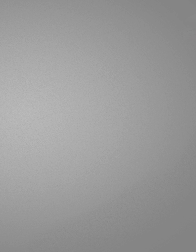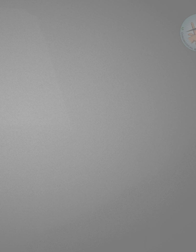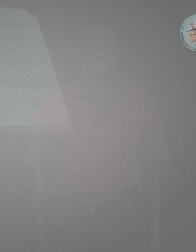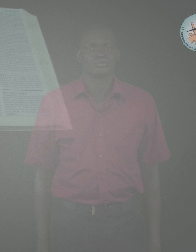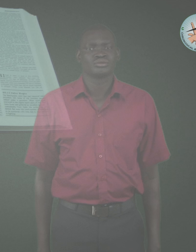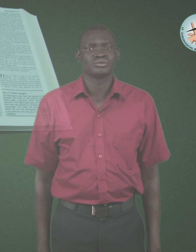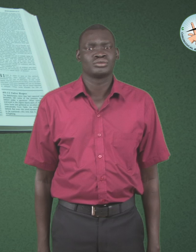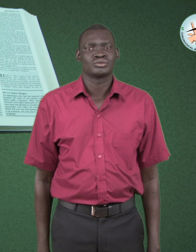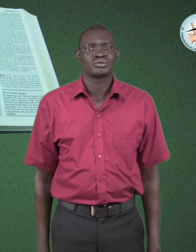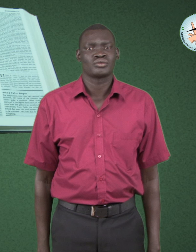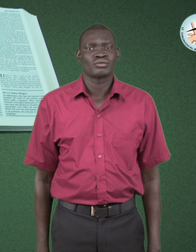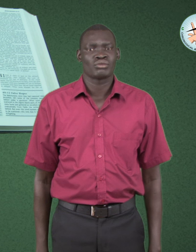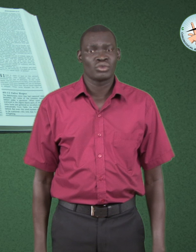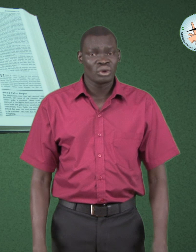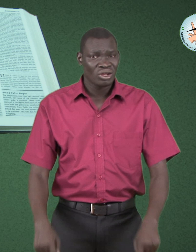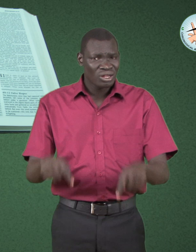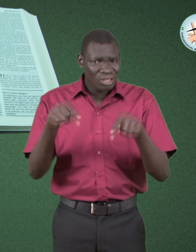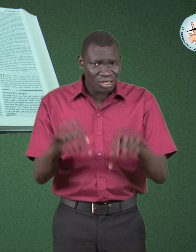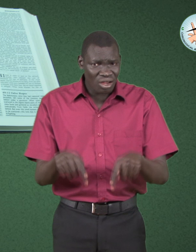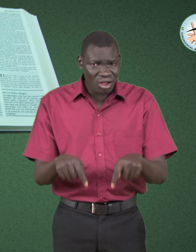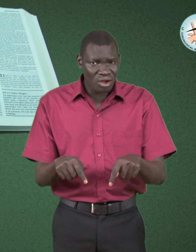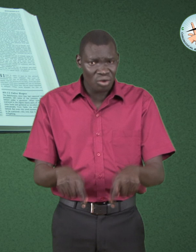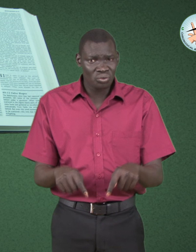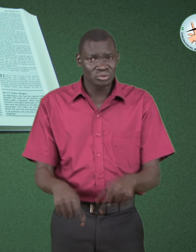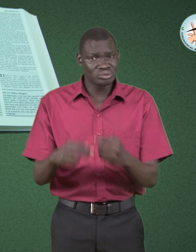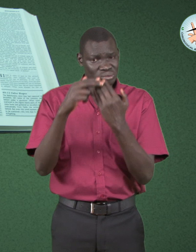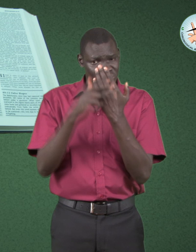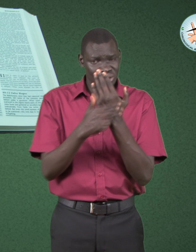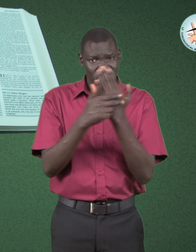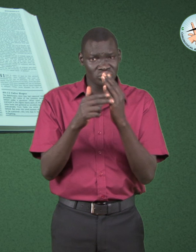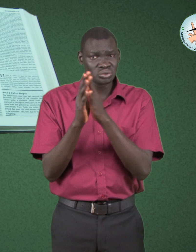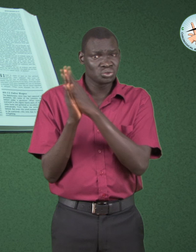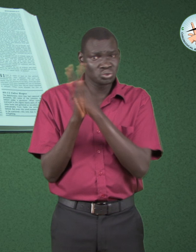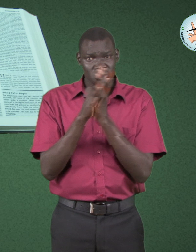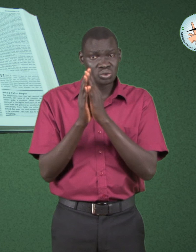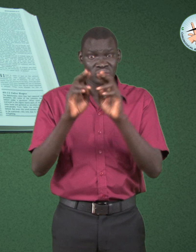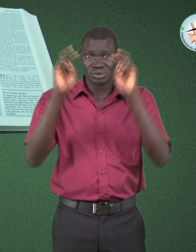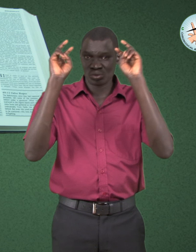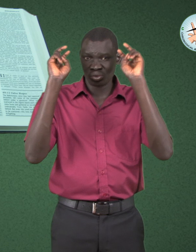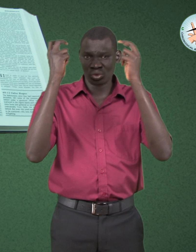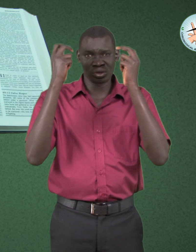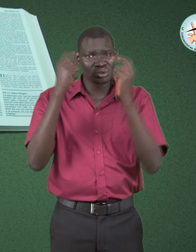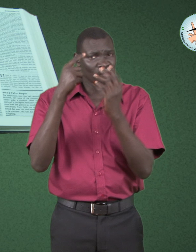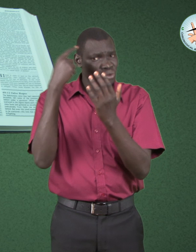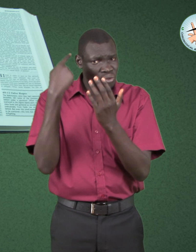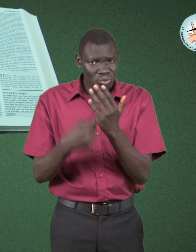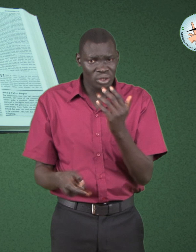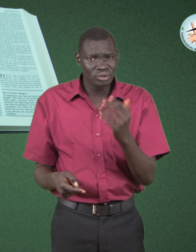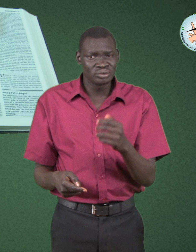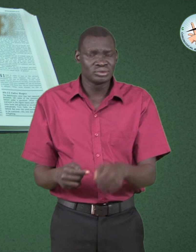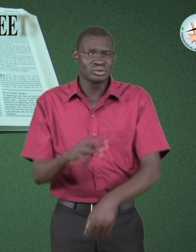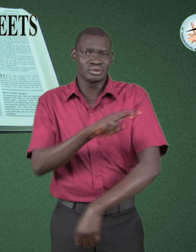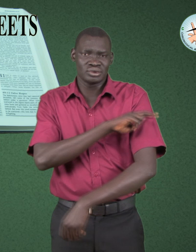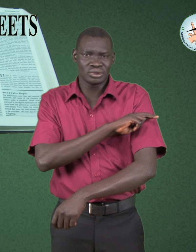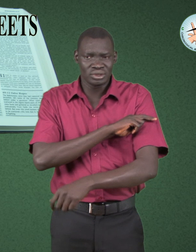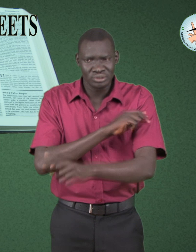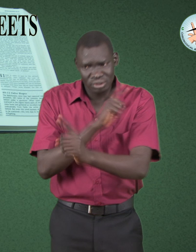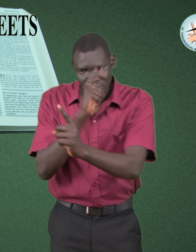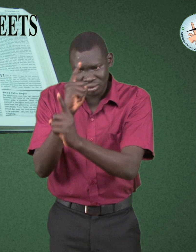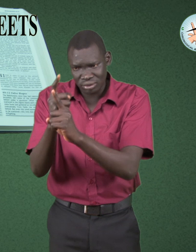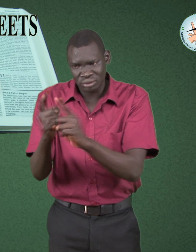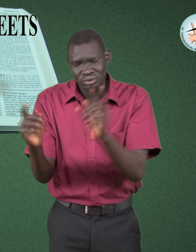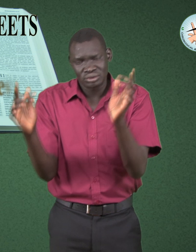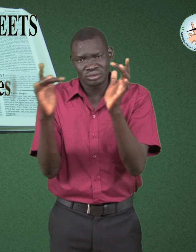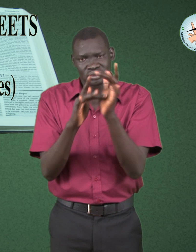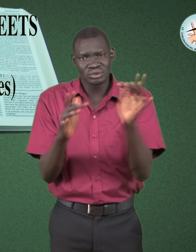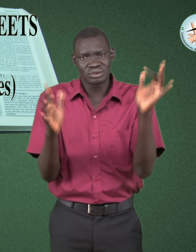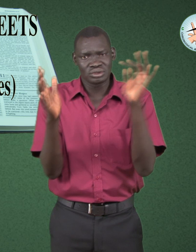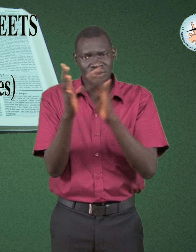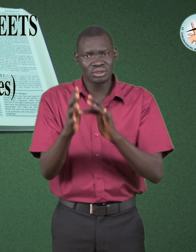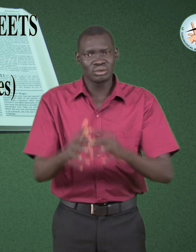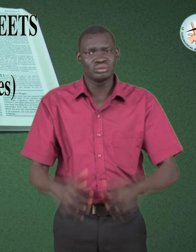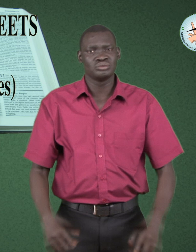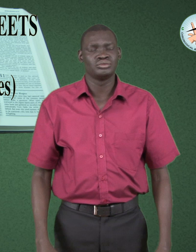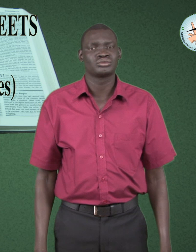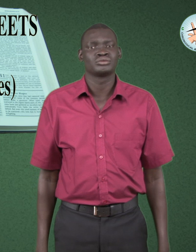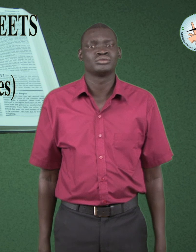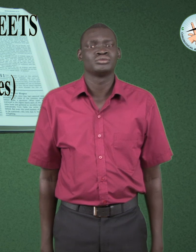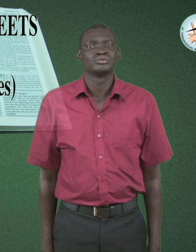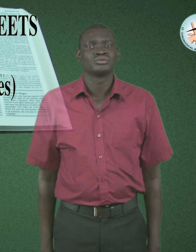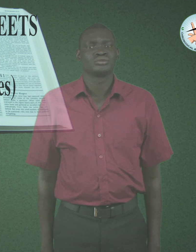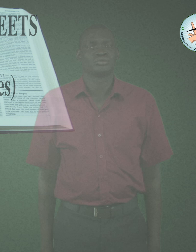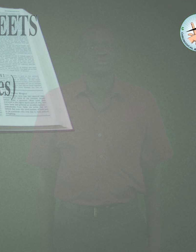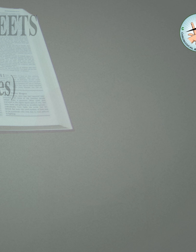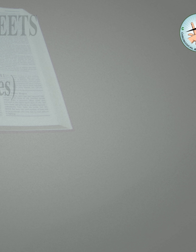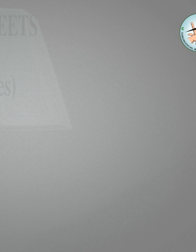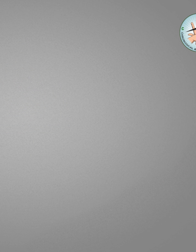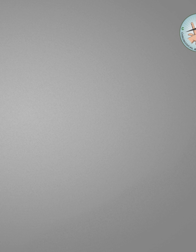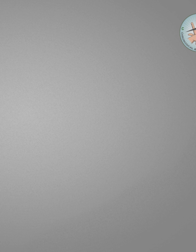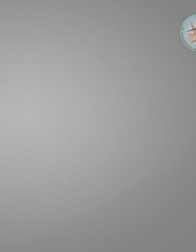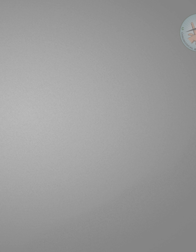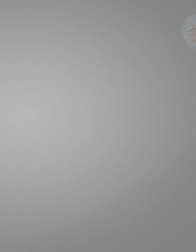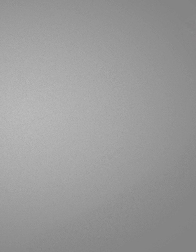Nicodemus meets Jesus